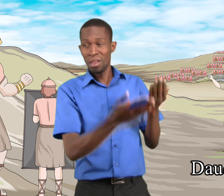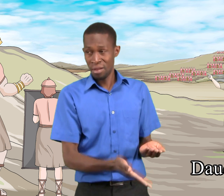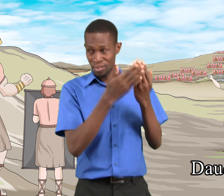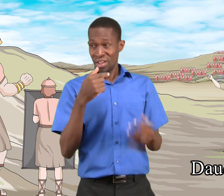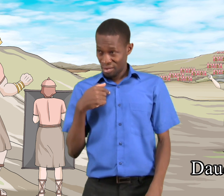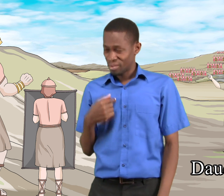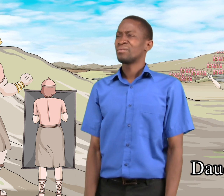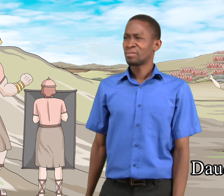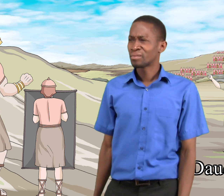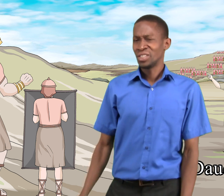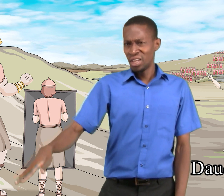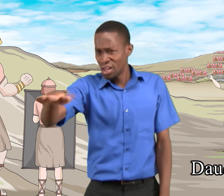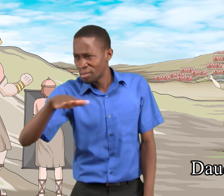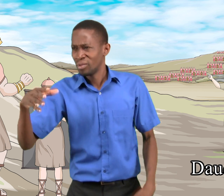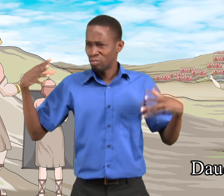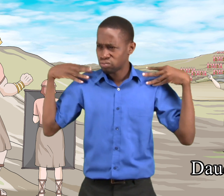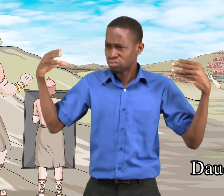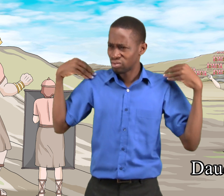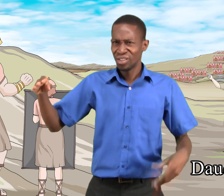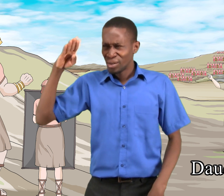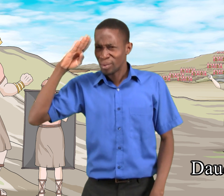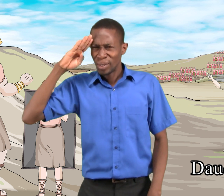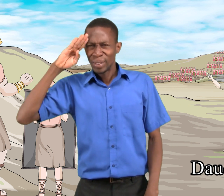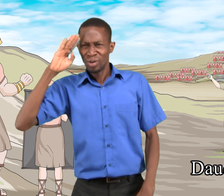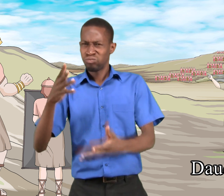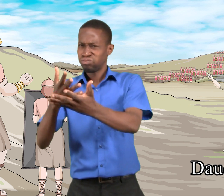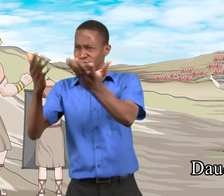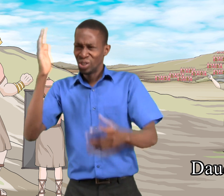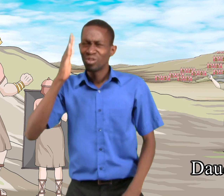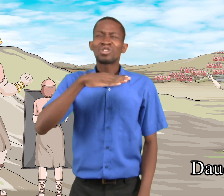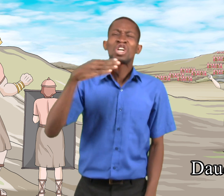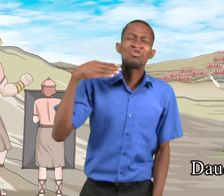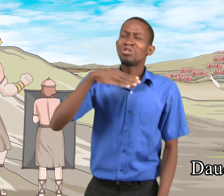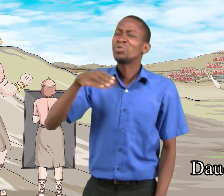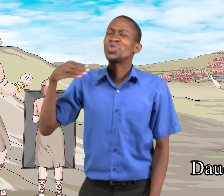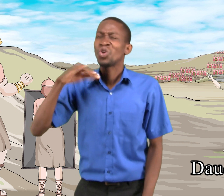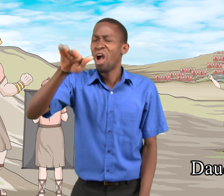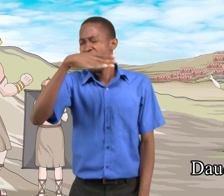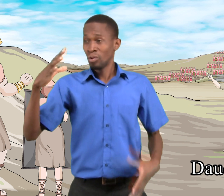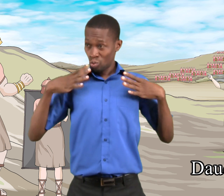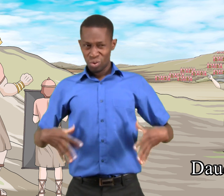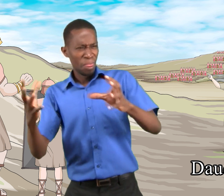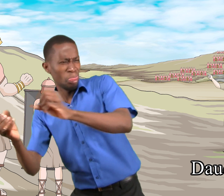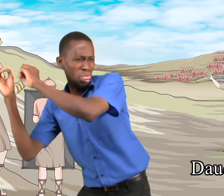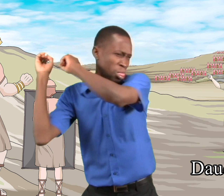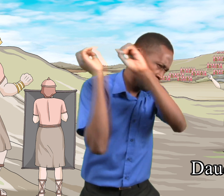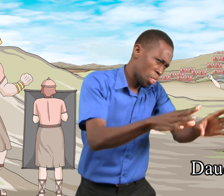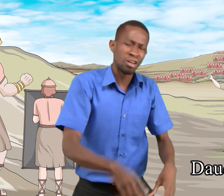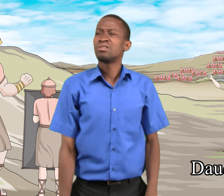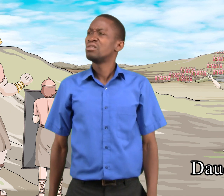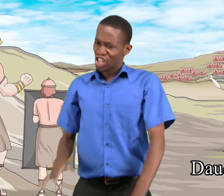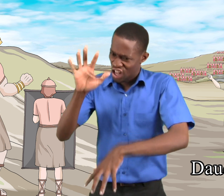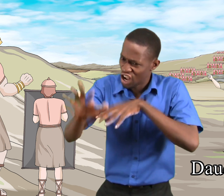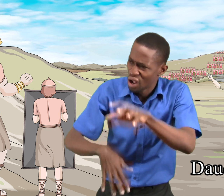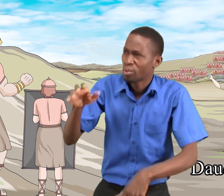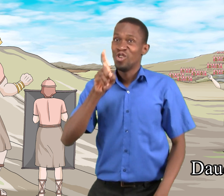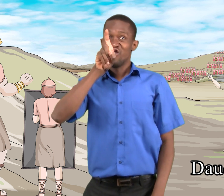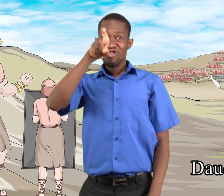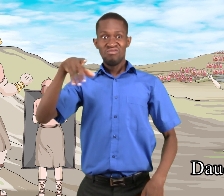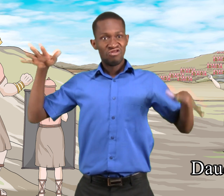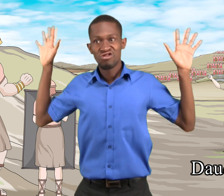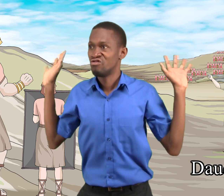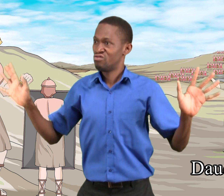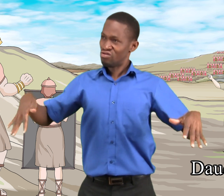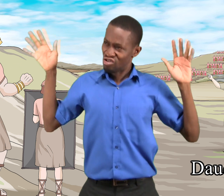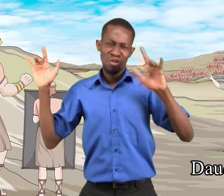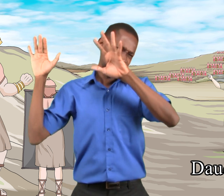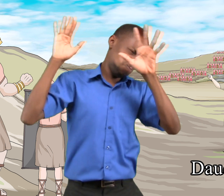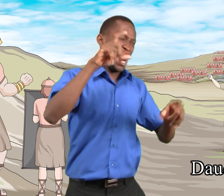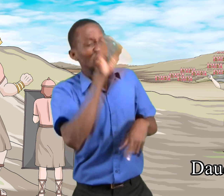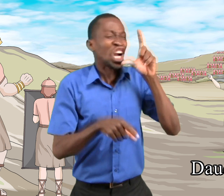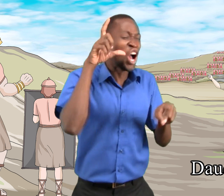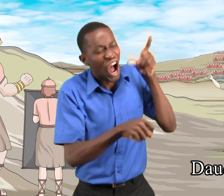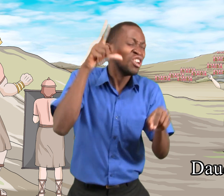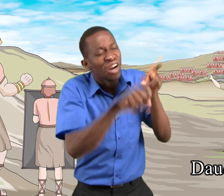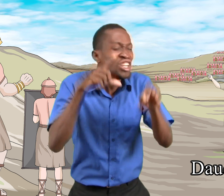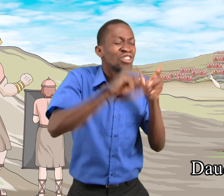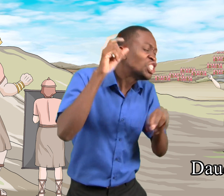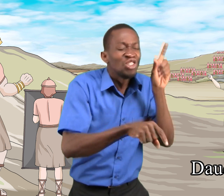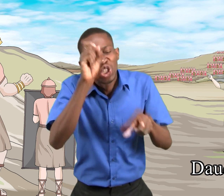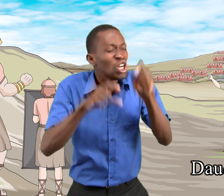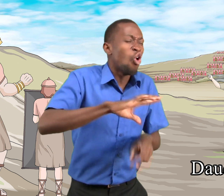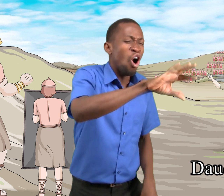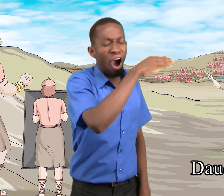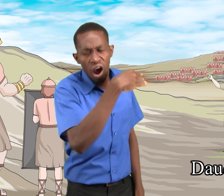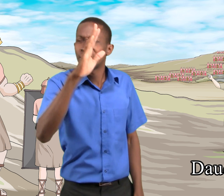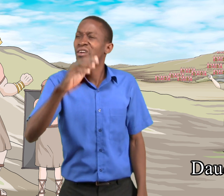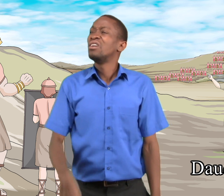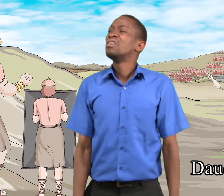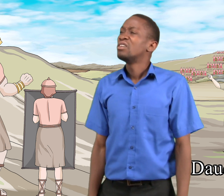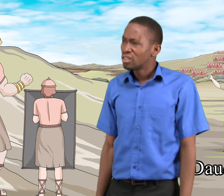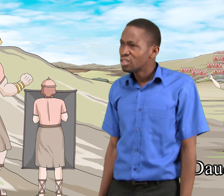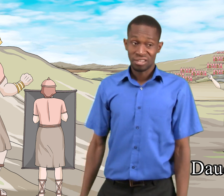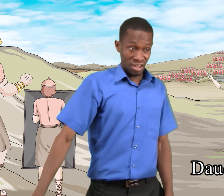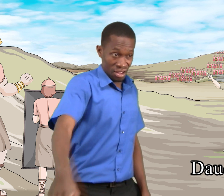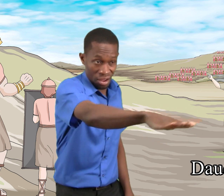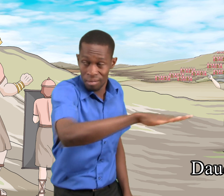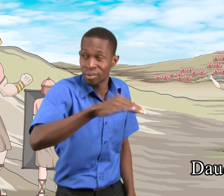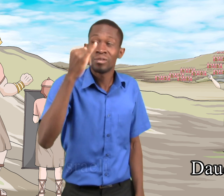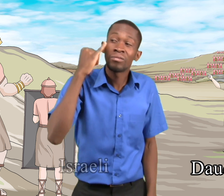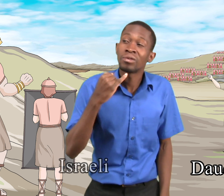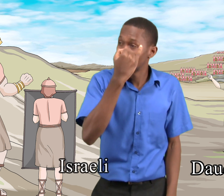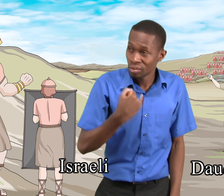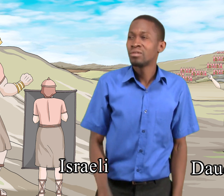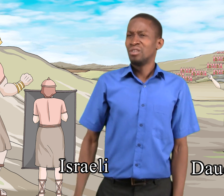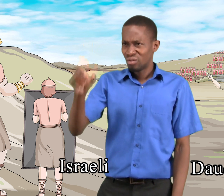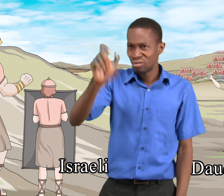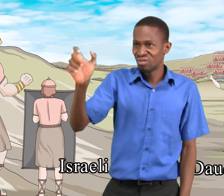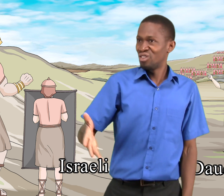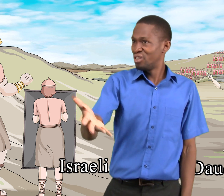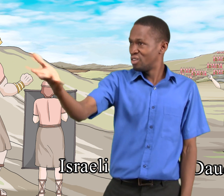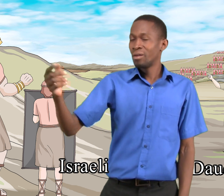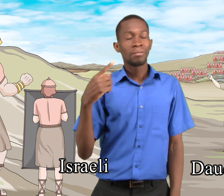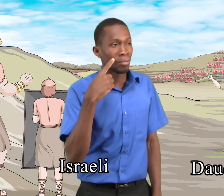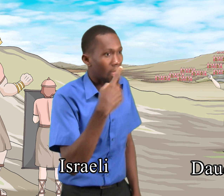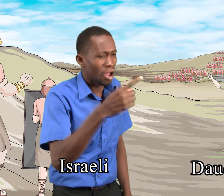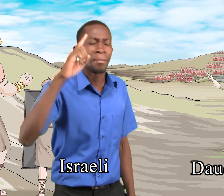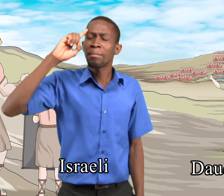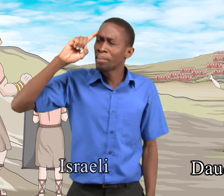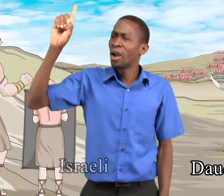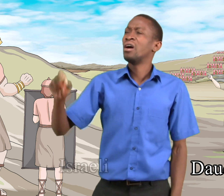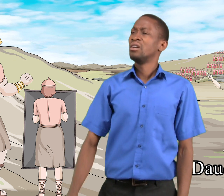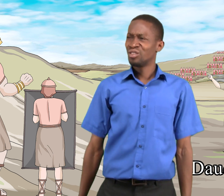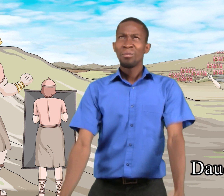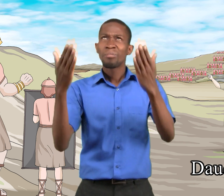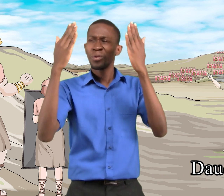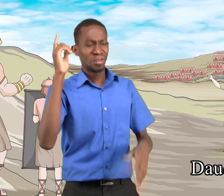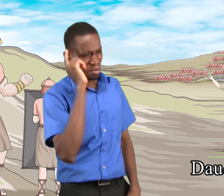This day I will strike you down, cut off your head, and give the carcasses of the Philistines to the birds of the air and the creatures of the earth.